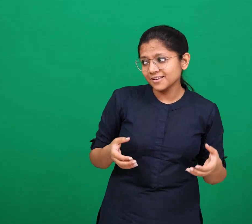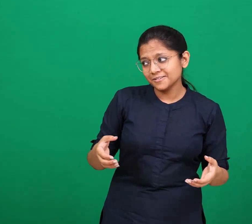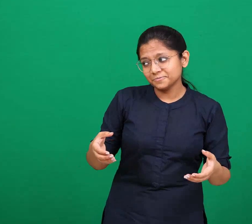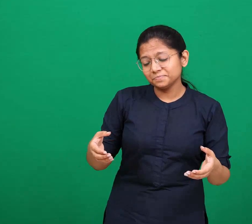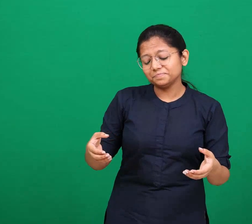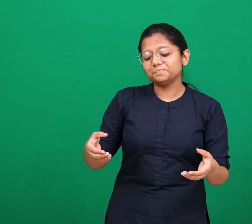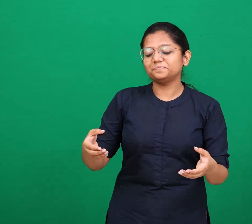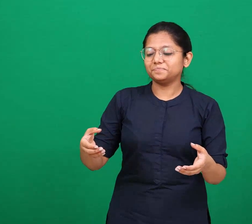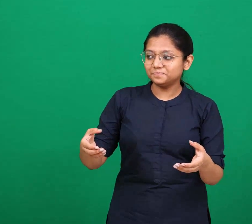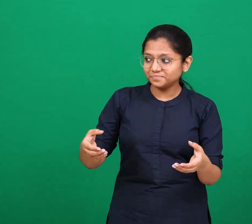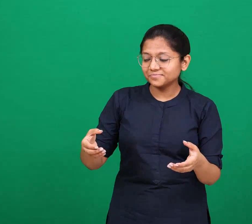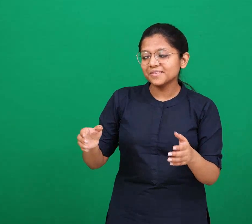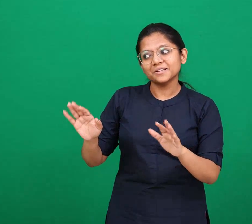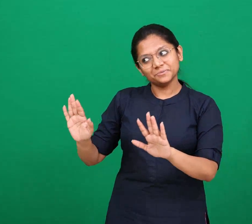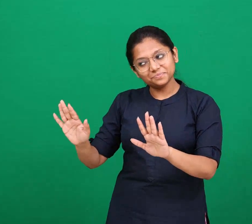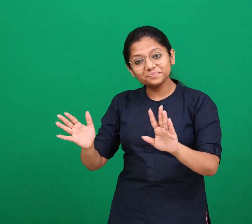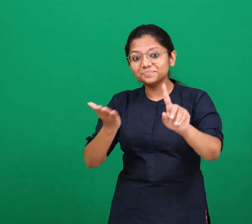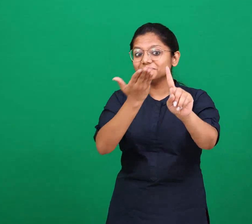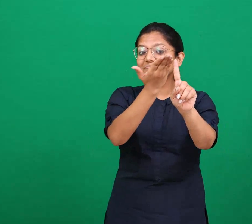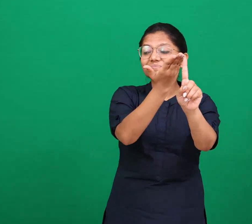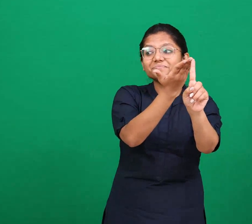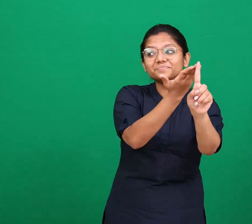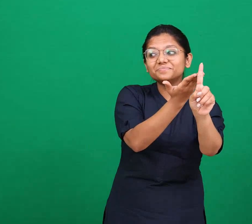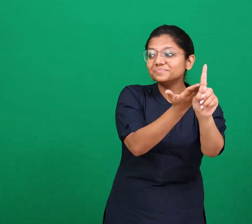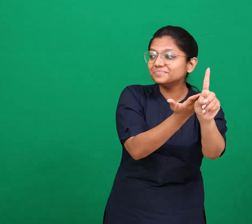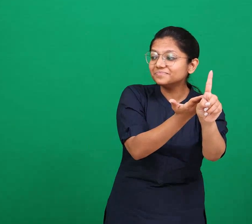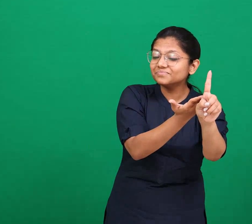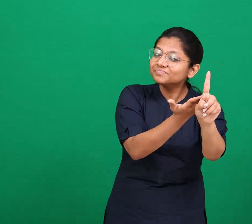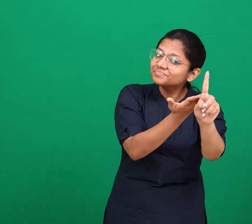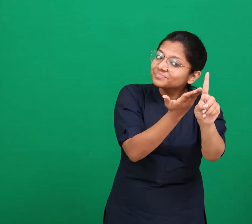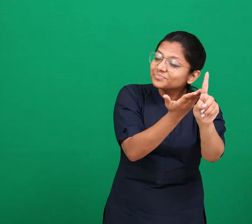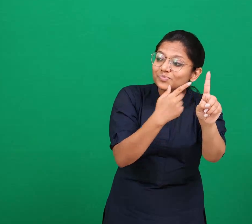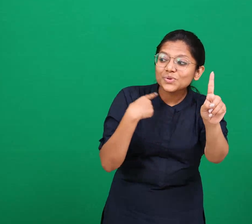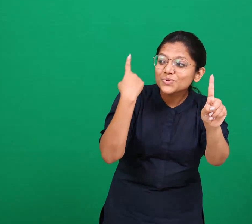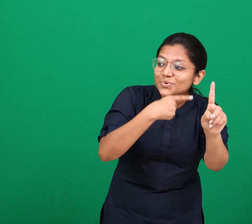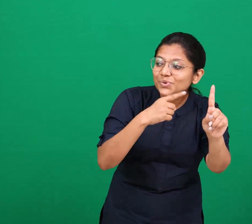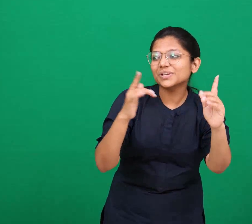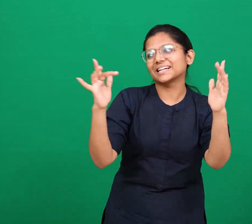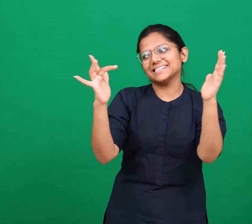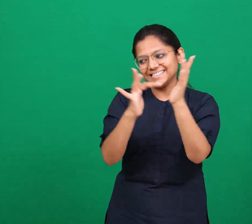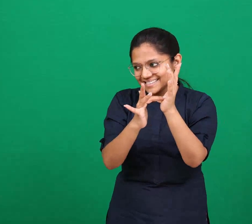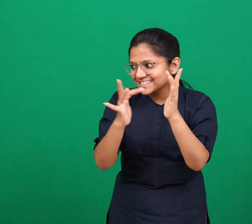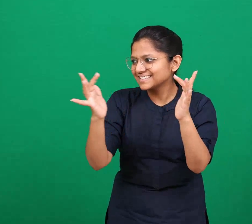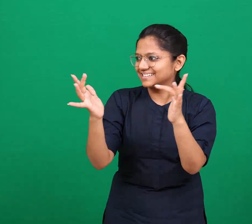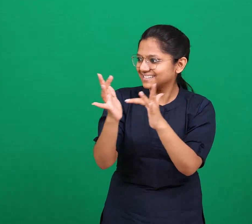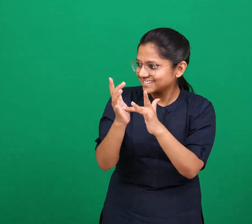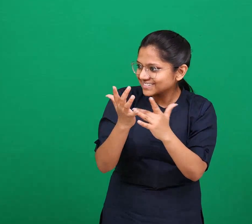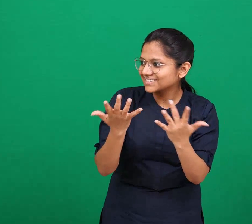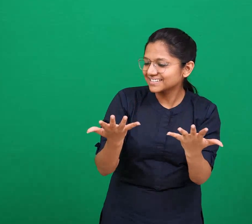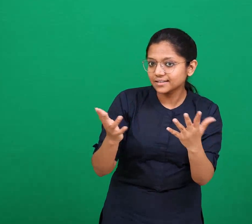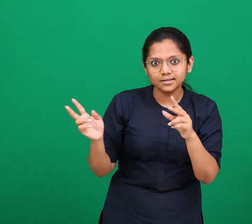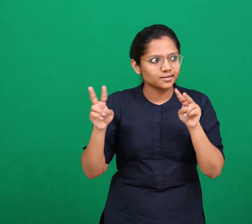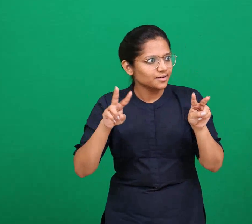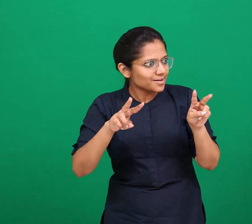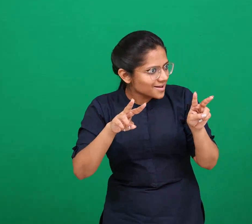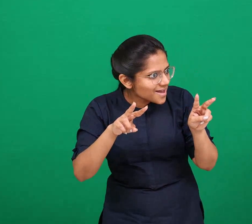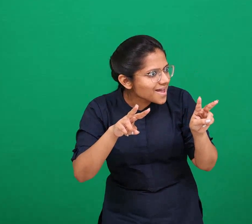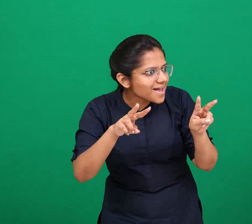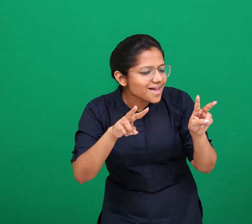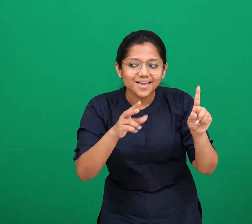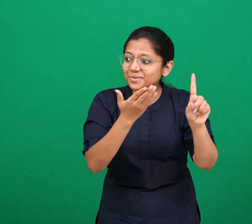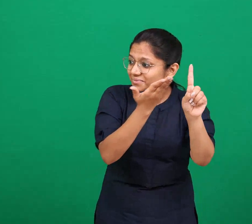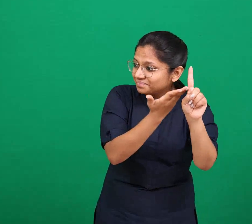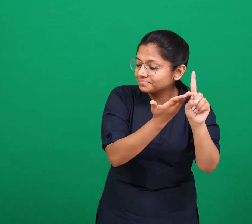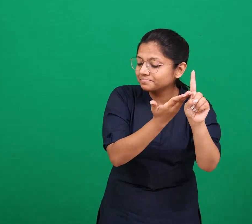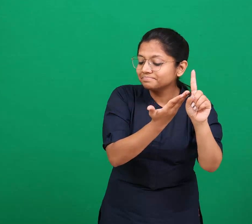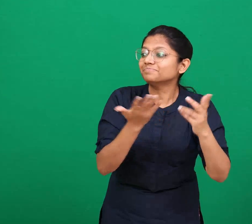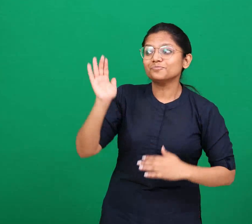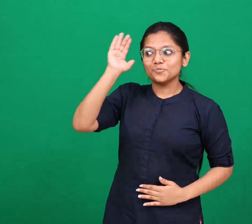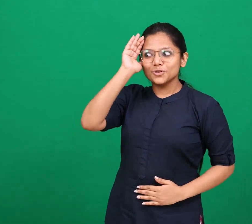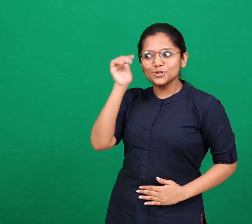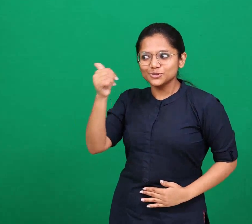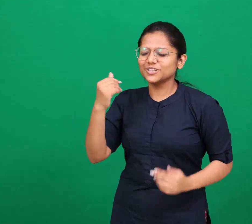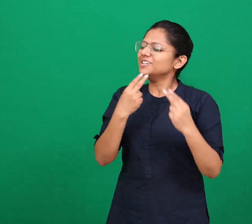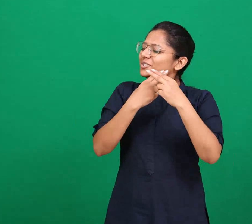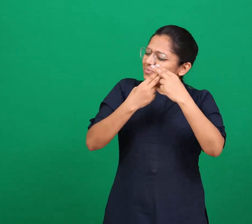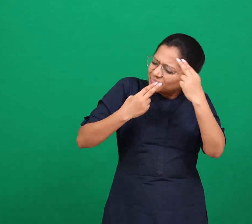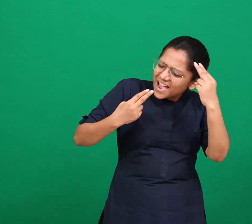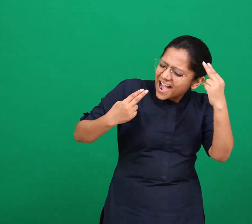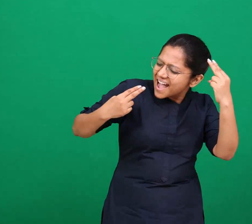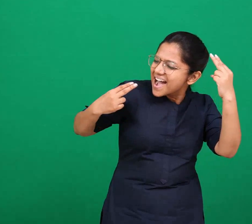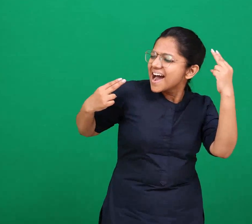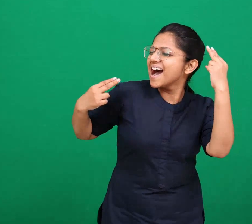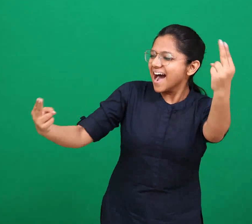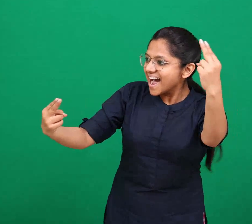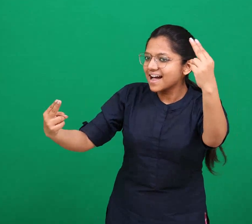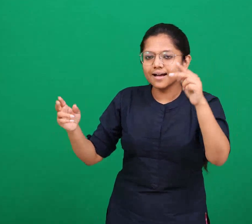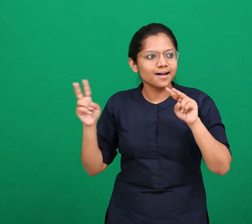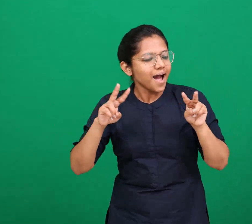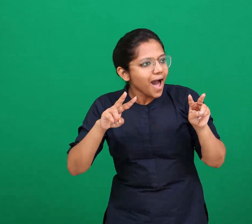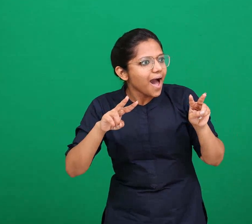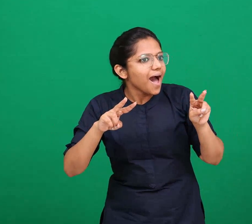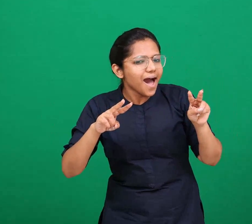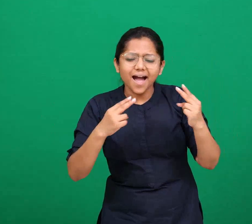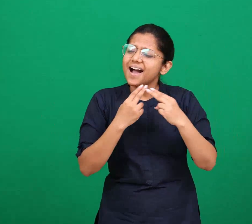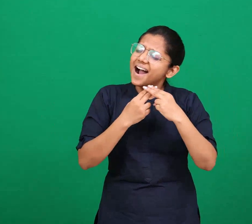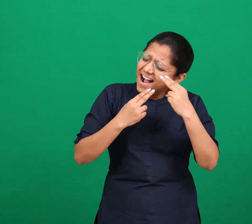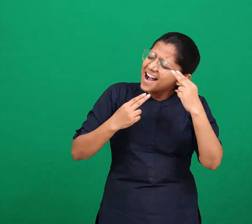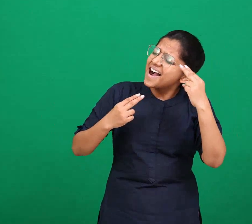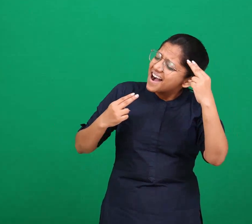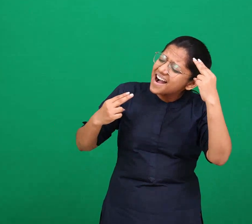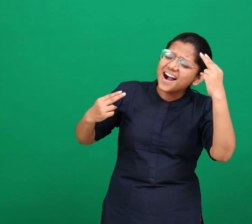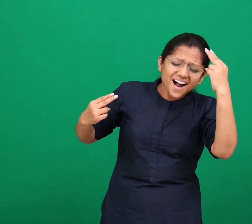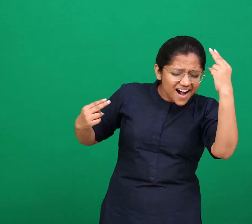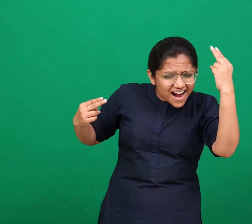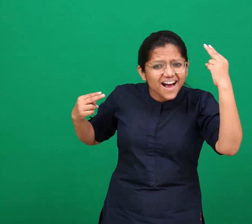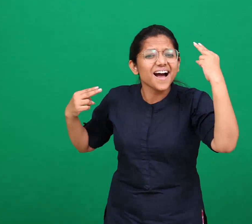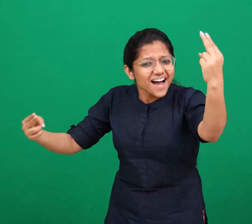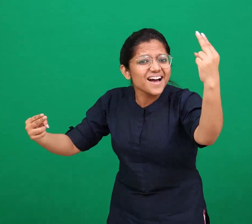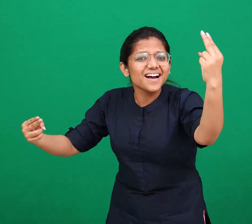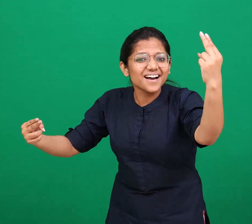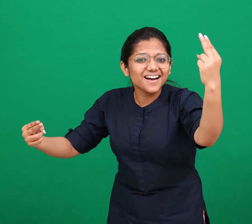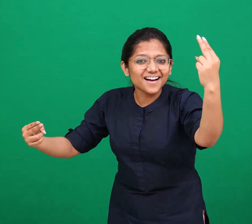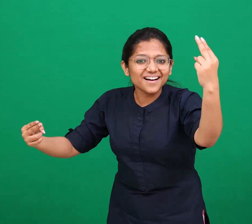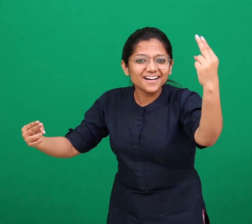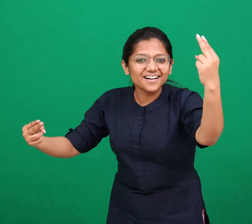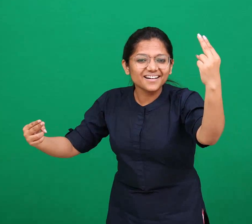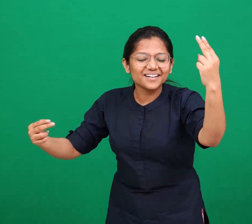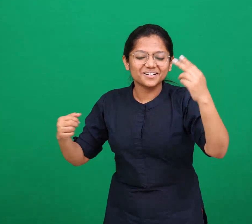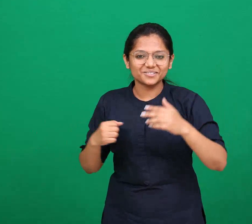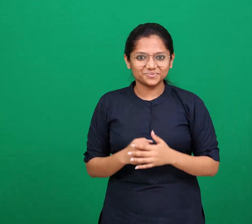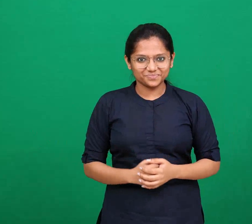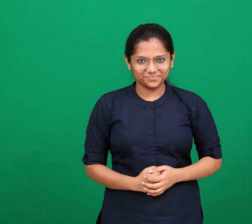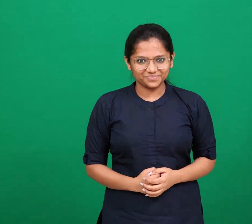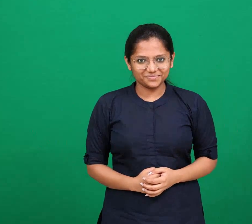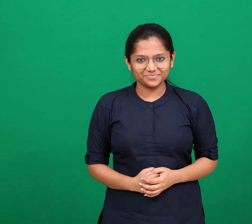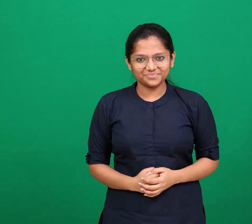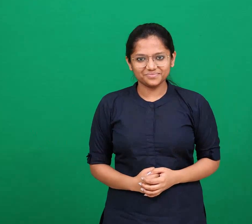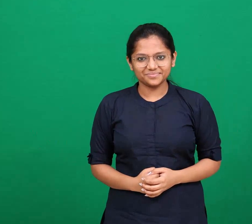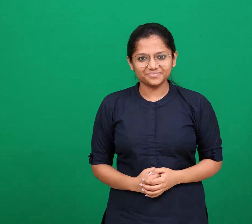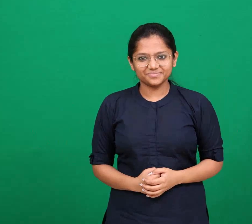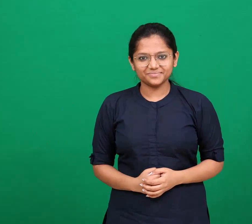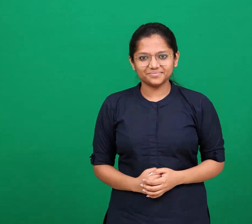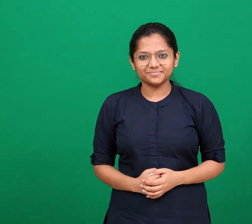Then Philip began with this very Scripture and told him the good news about Jesus.